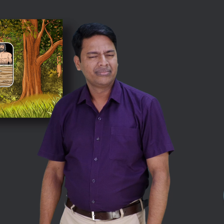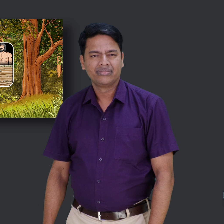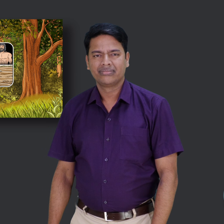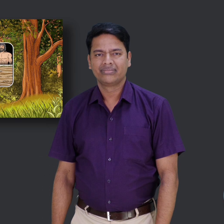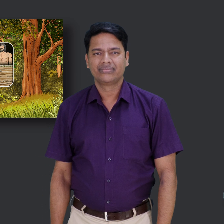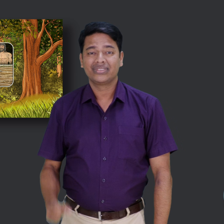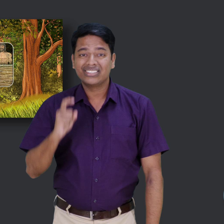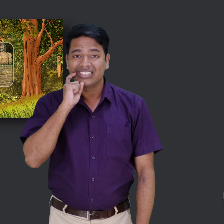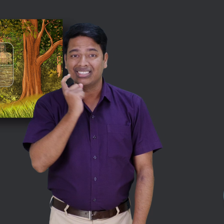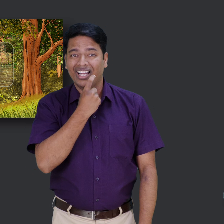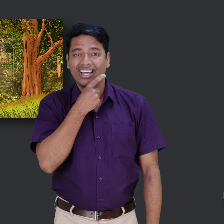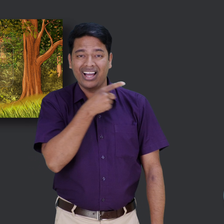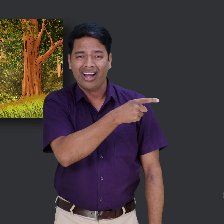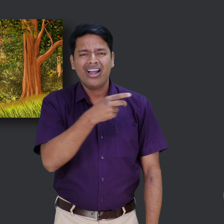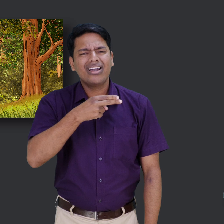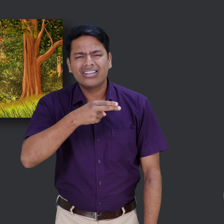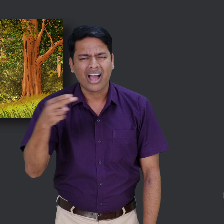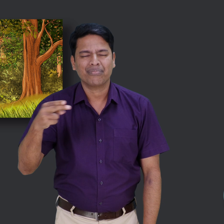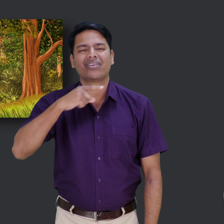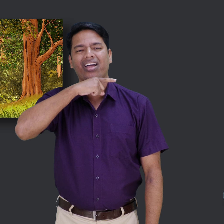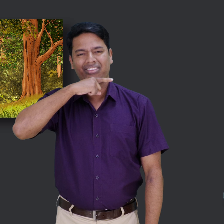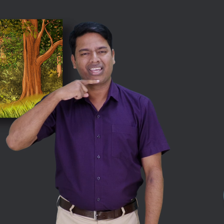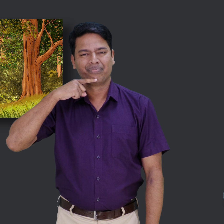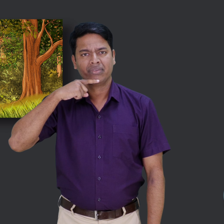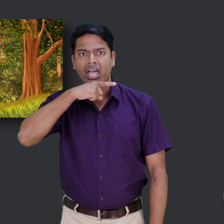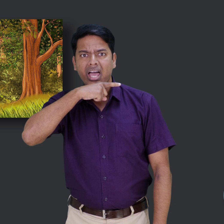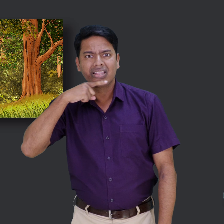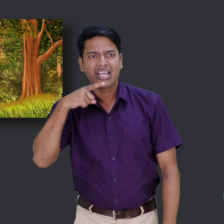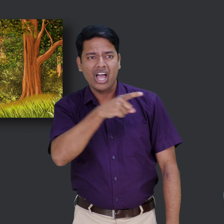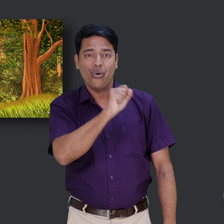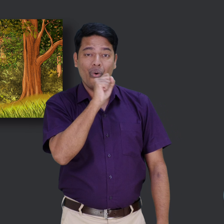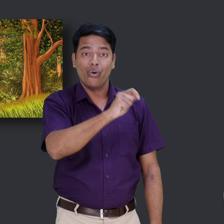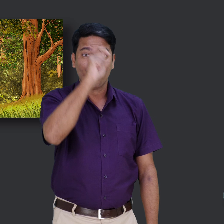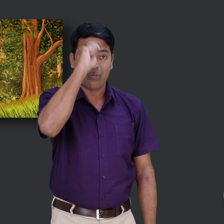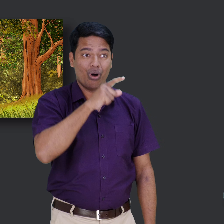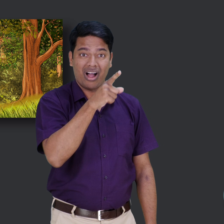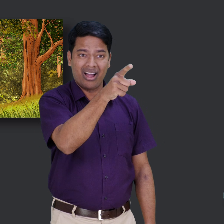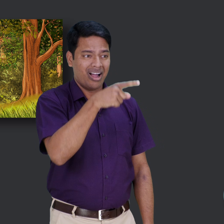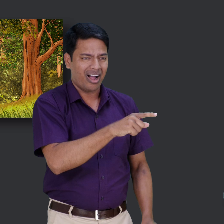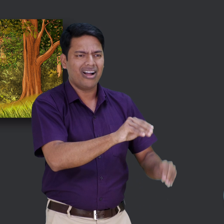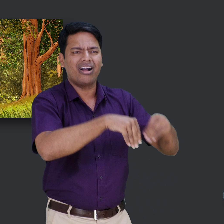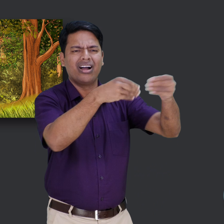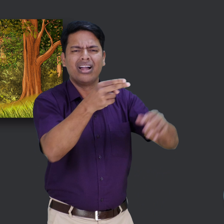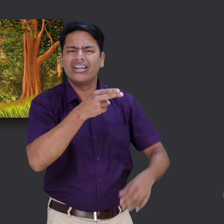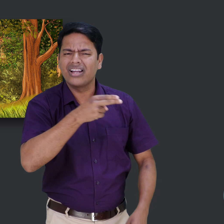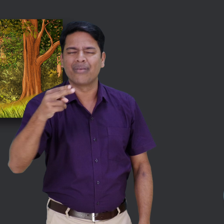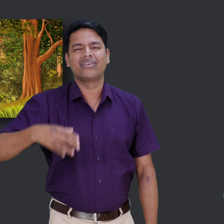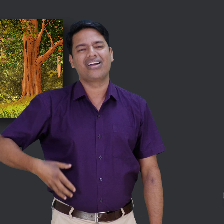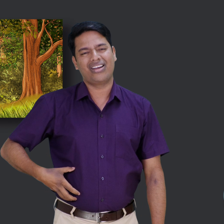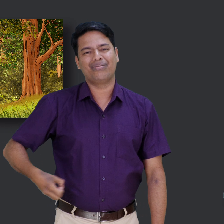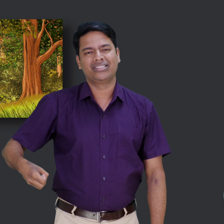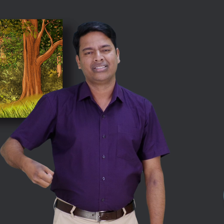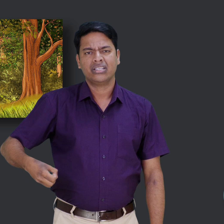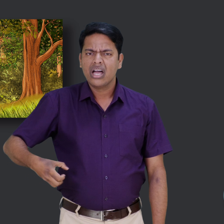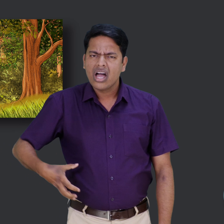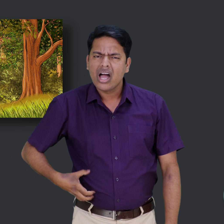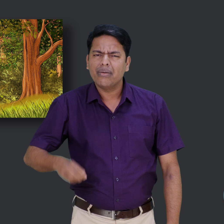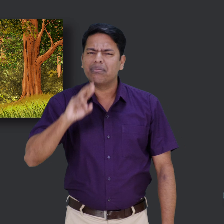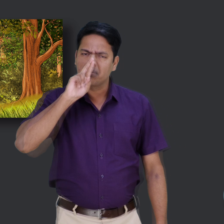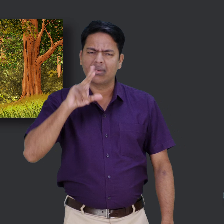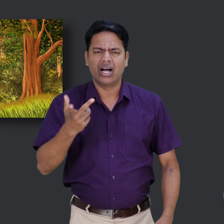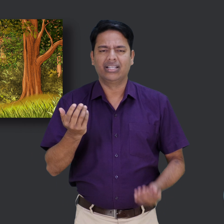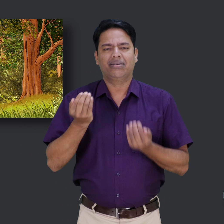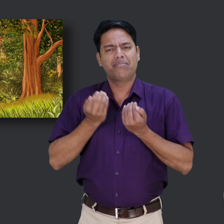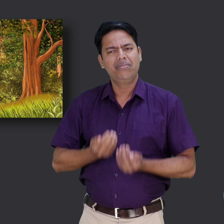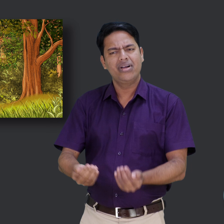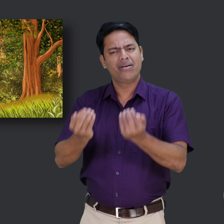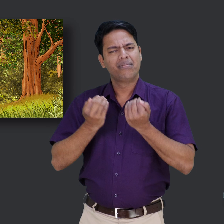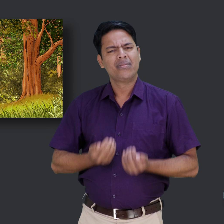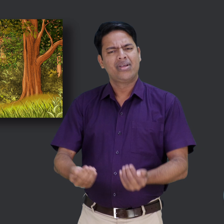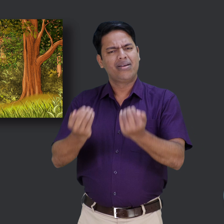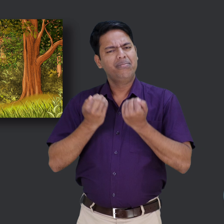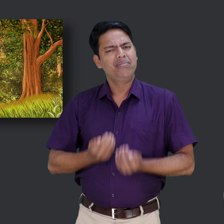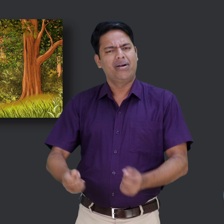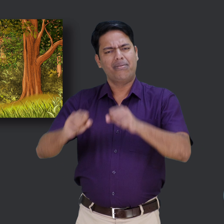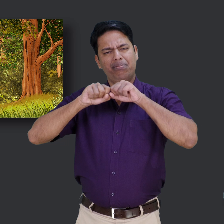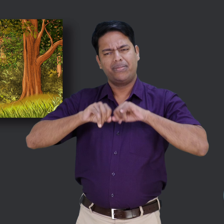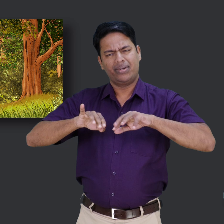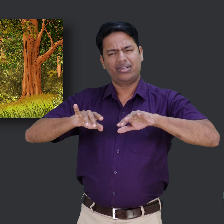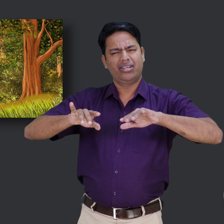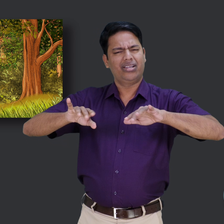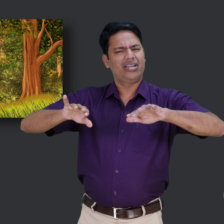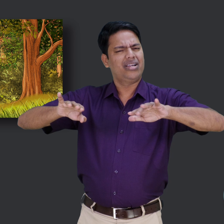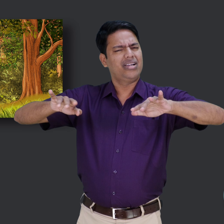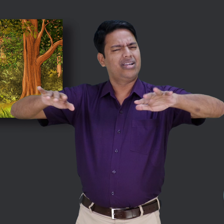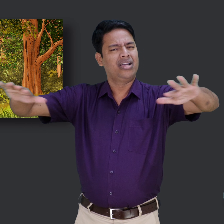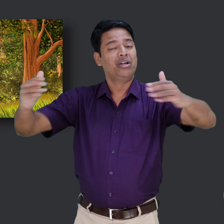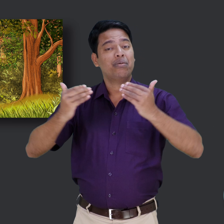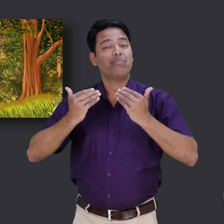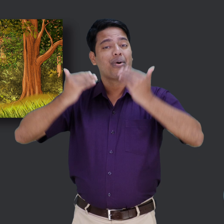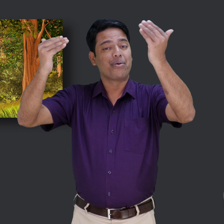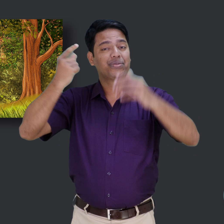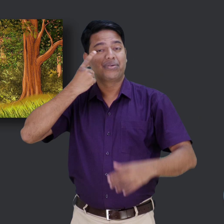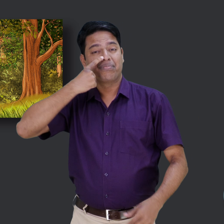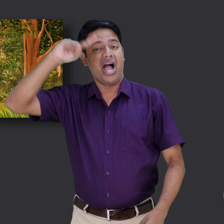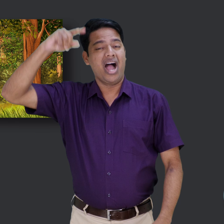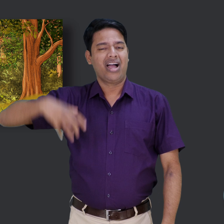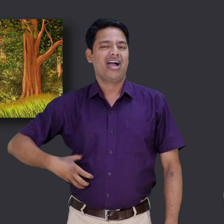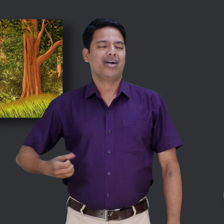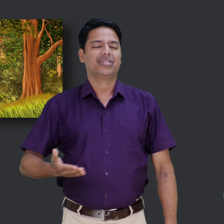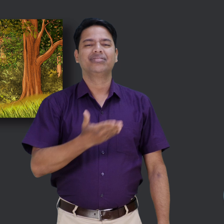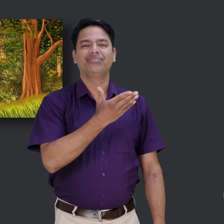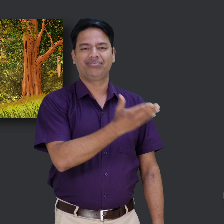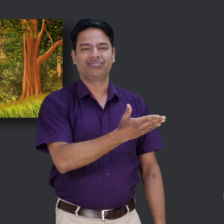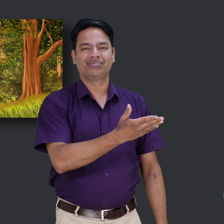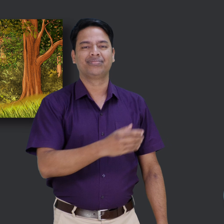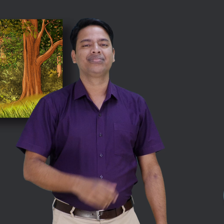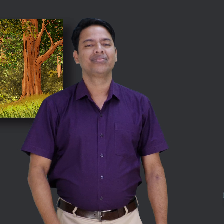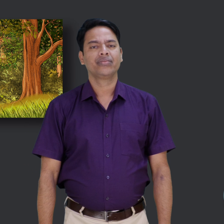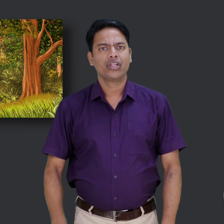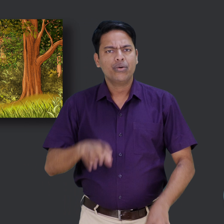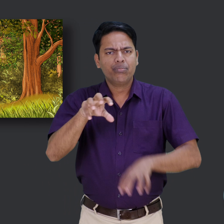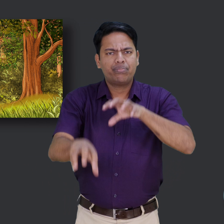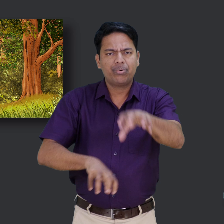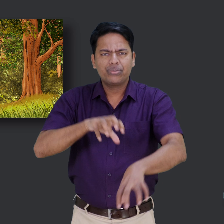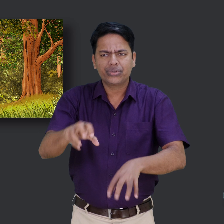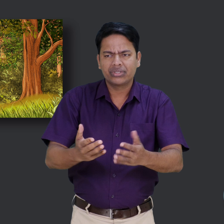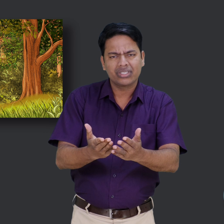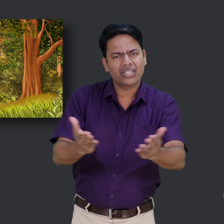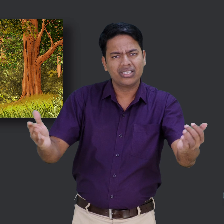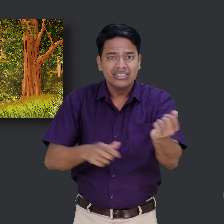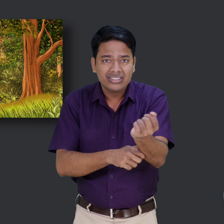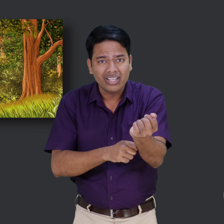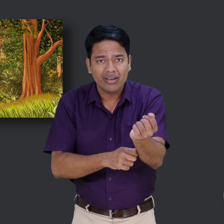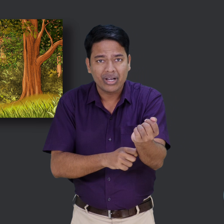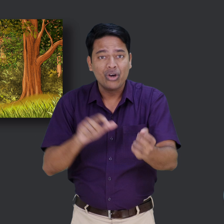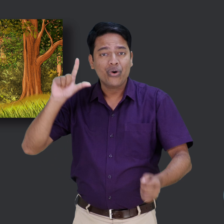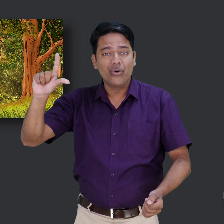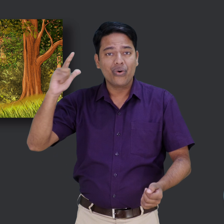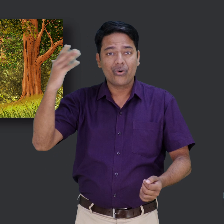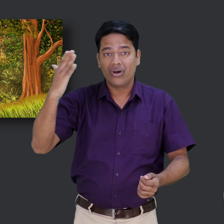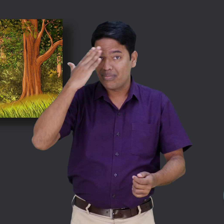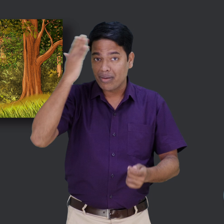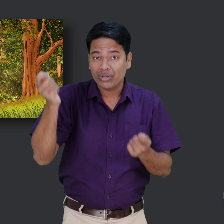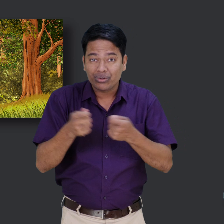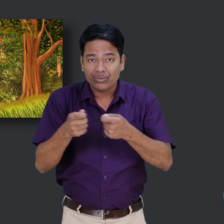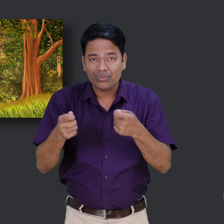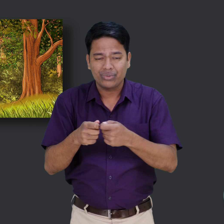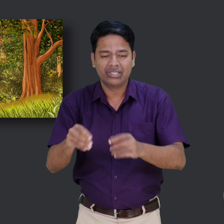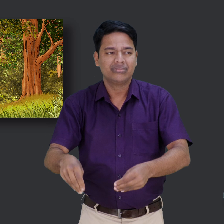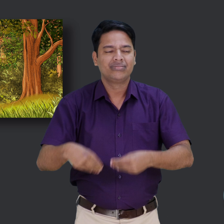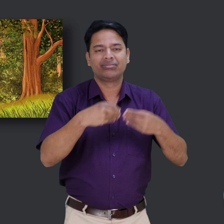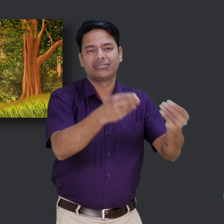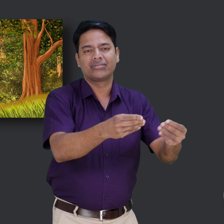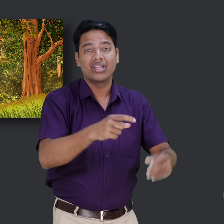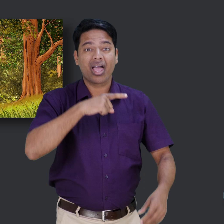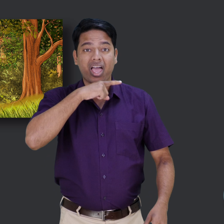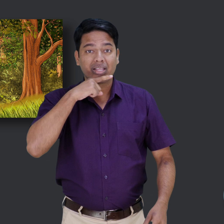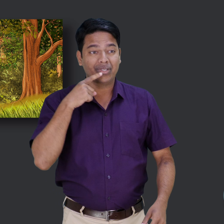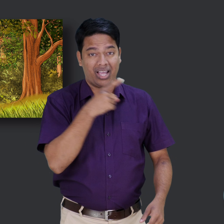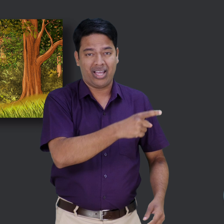And Adam named his wife Eve, because she would be the mother of all the living.